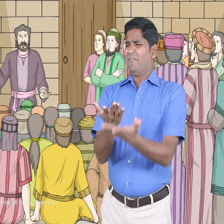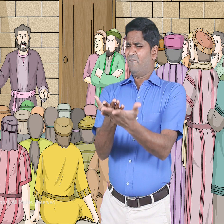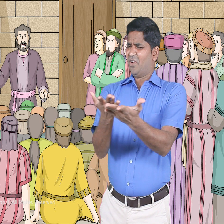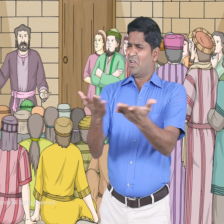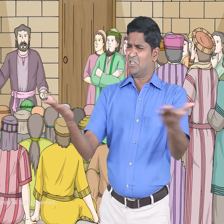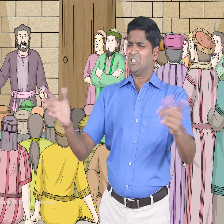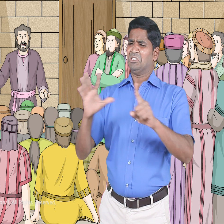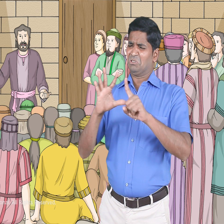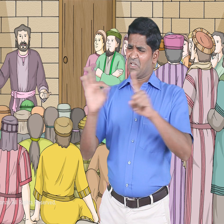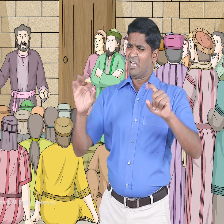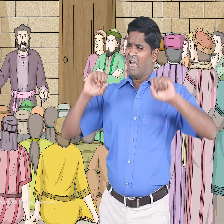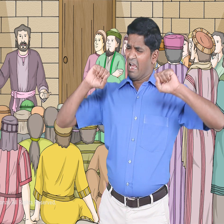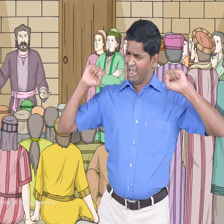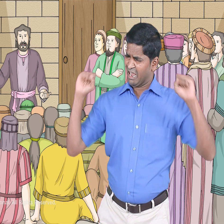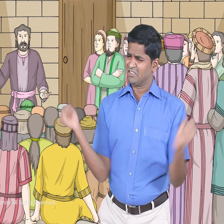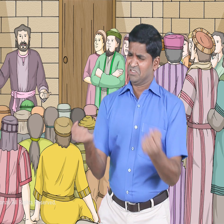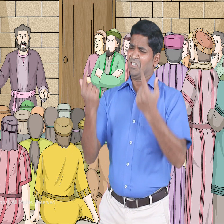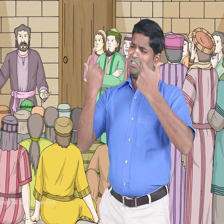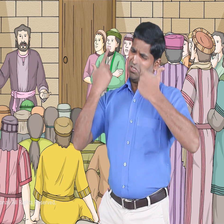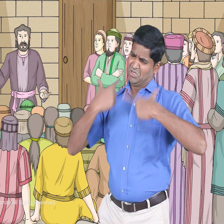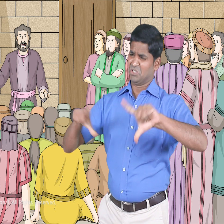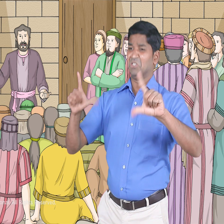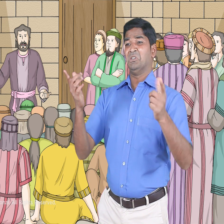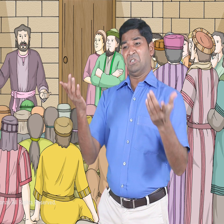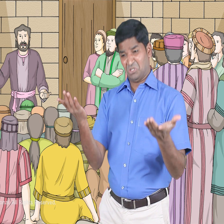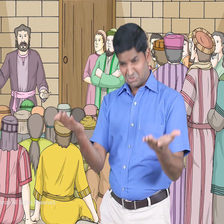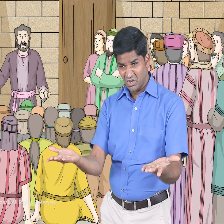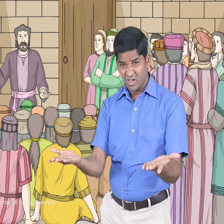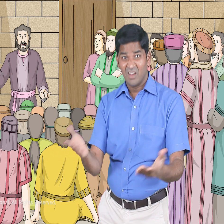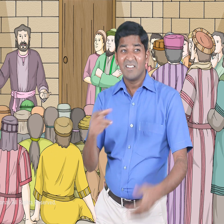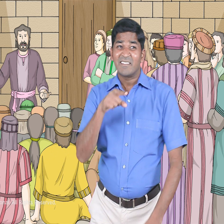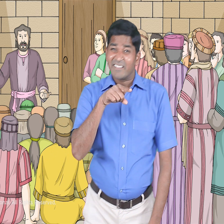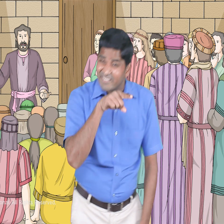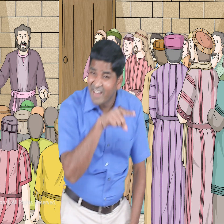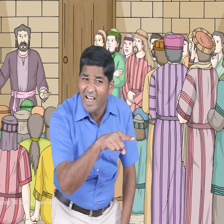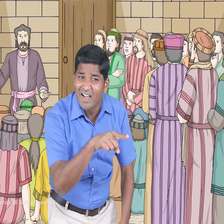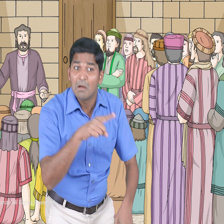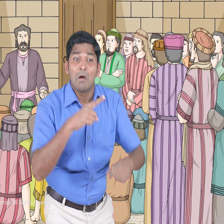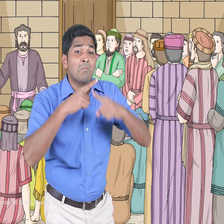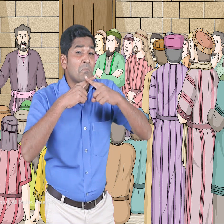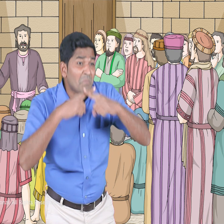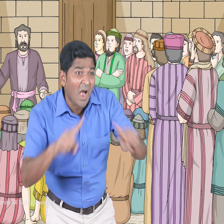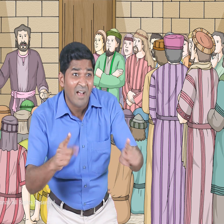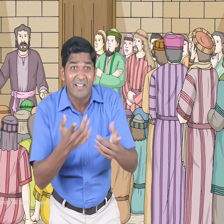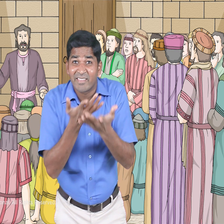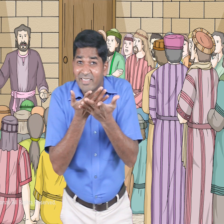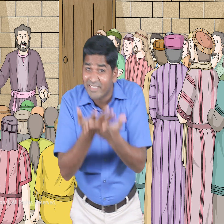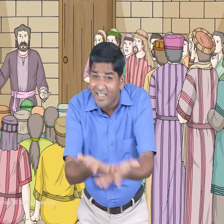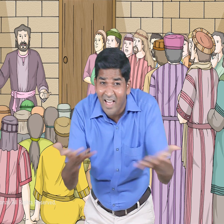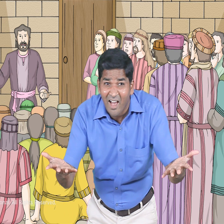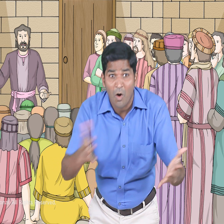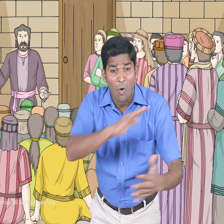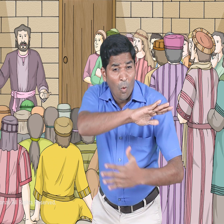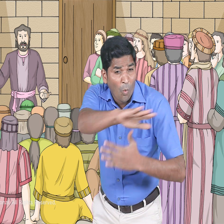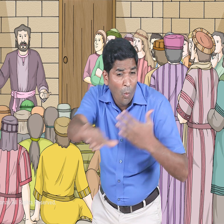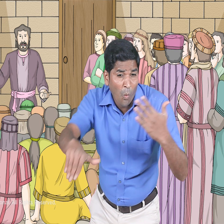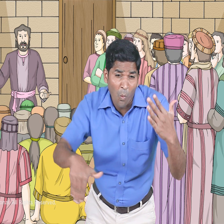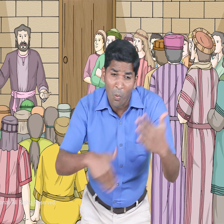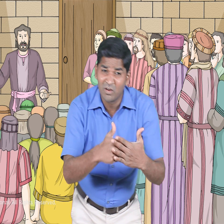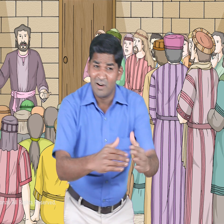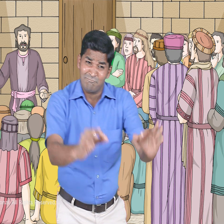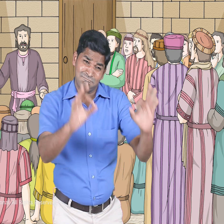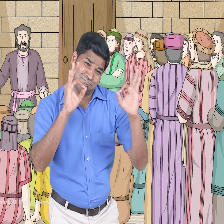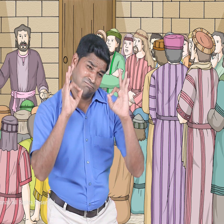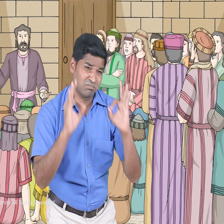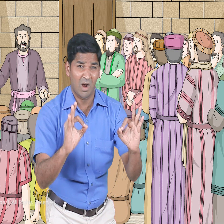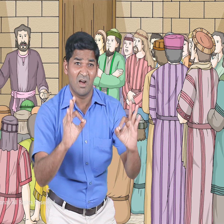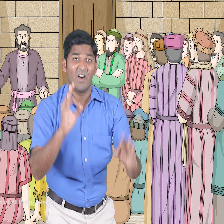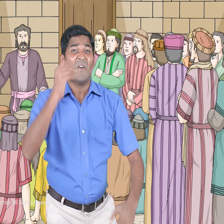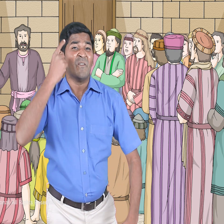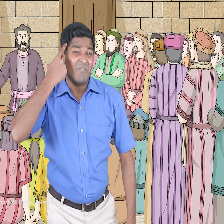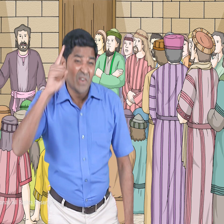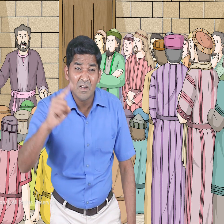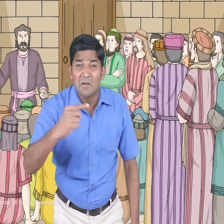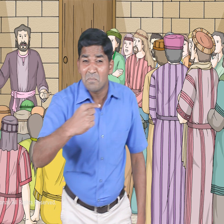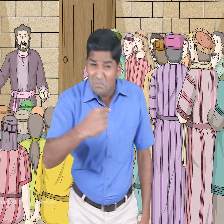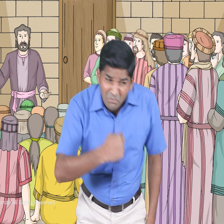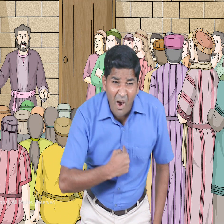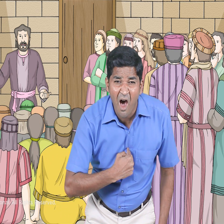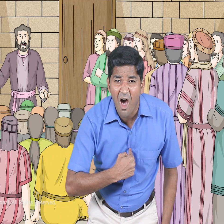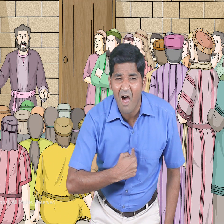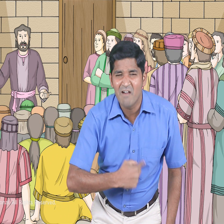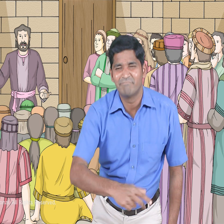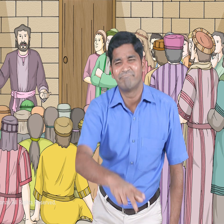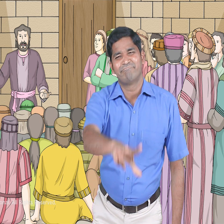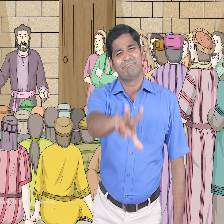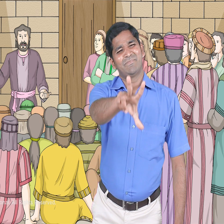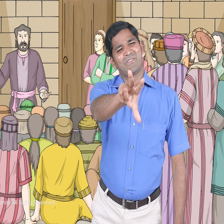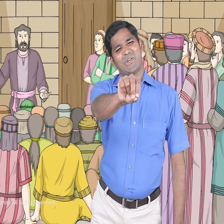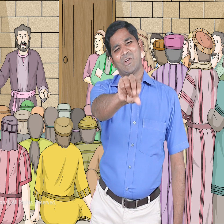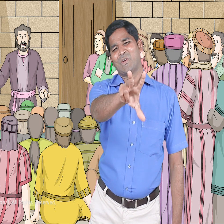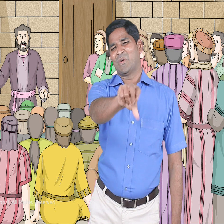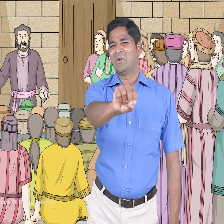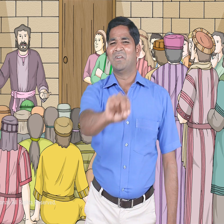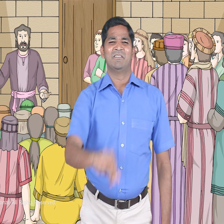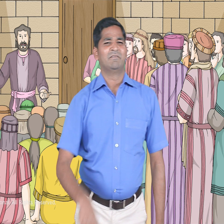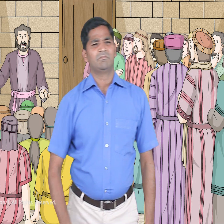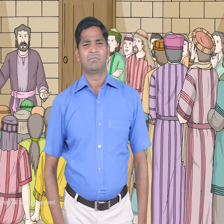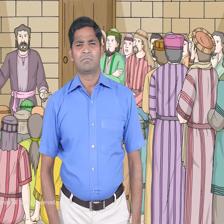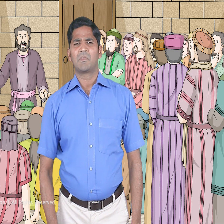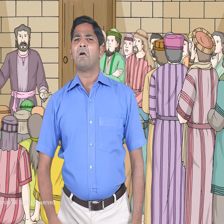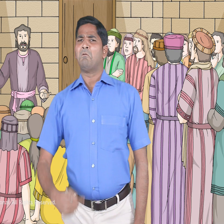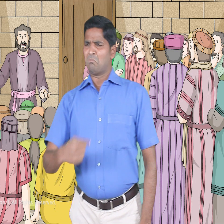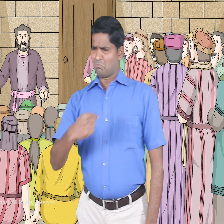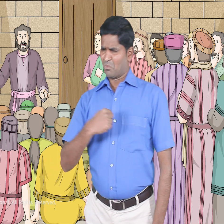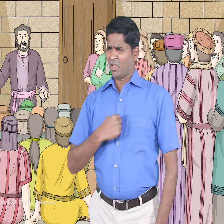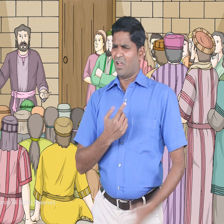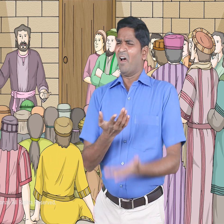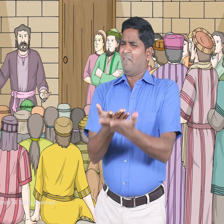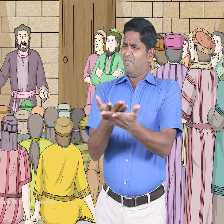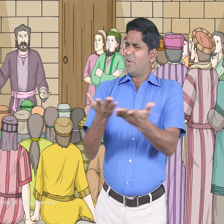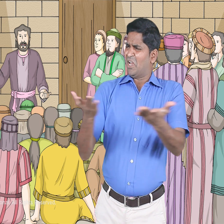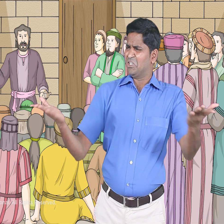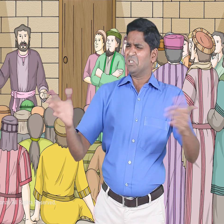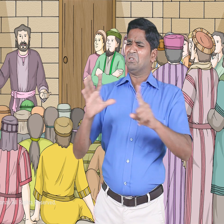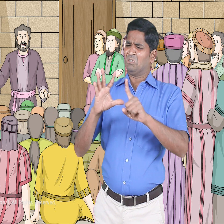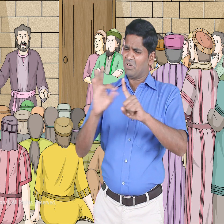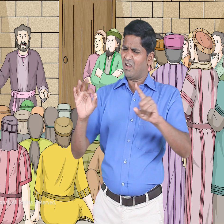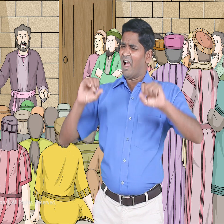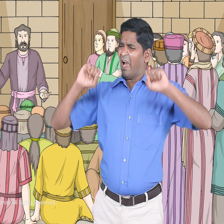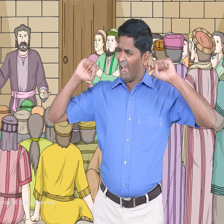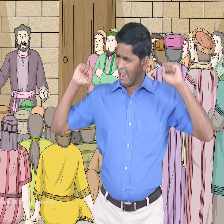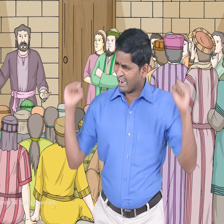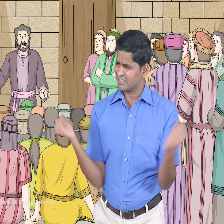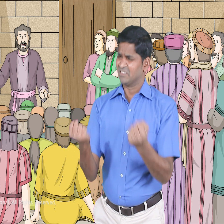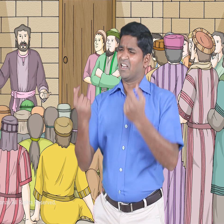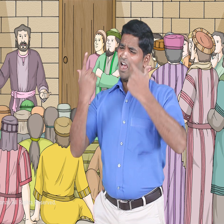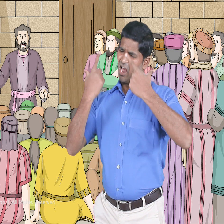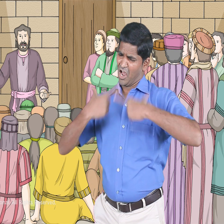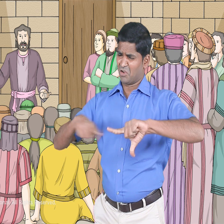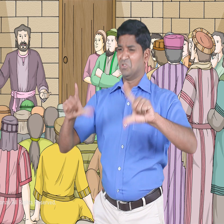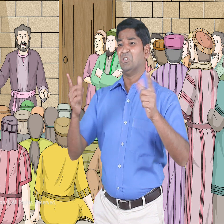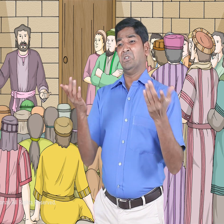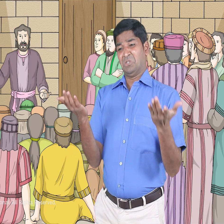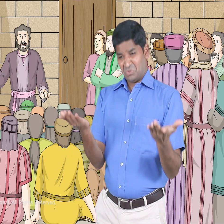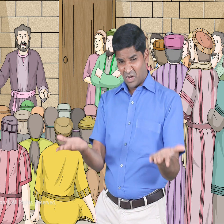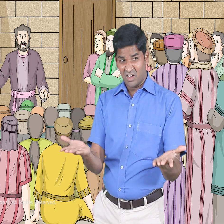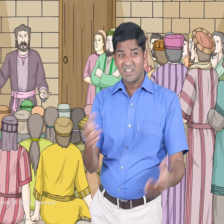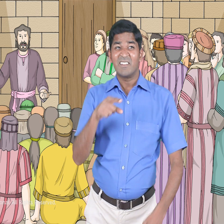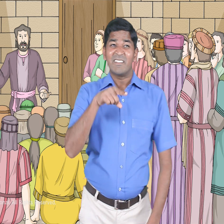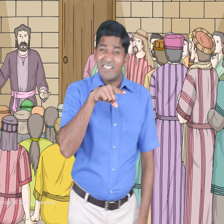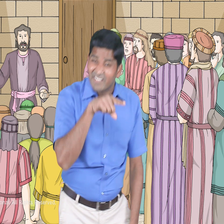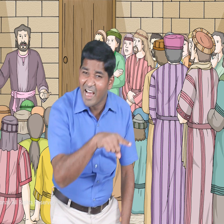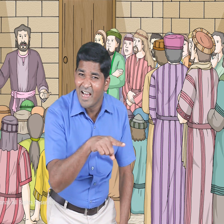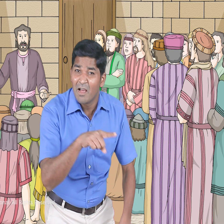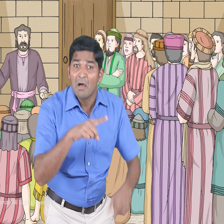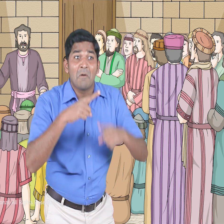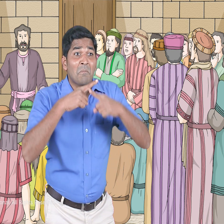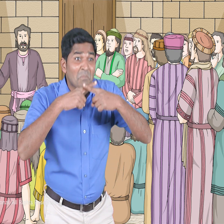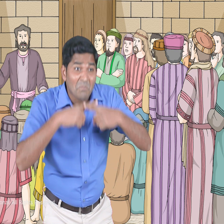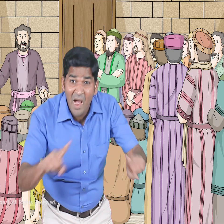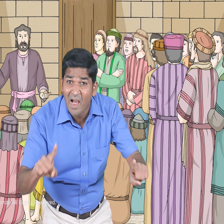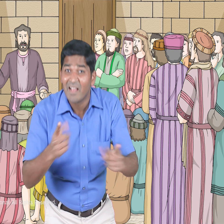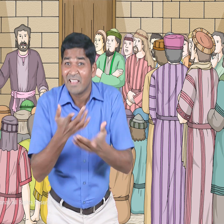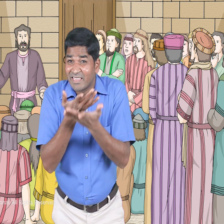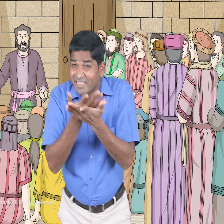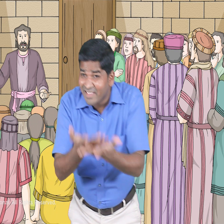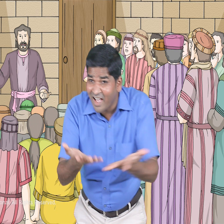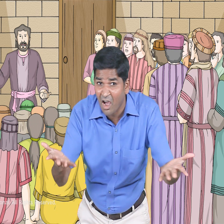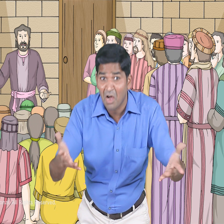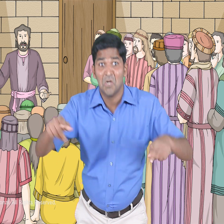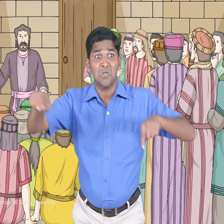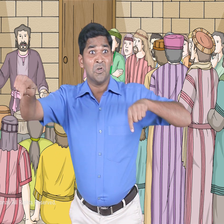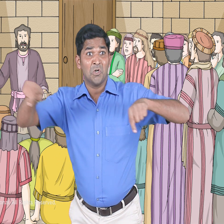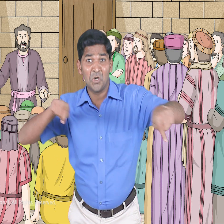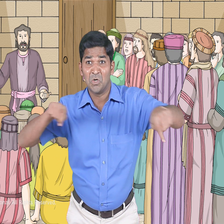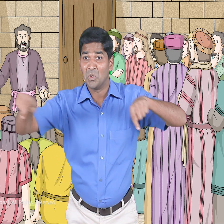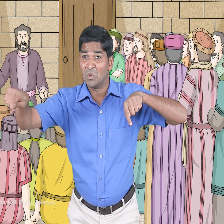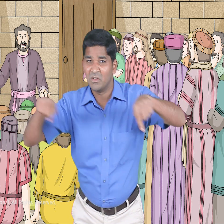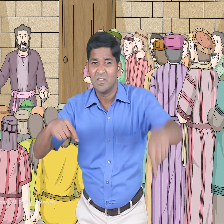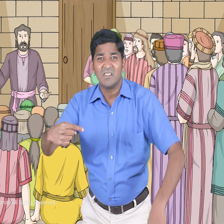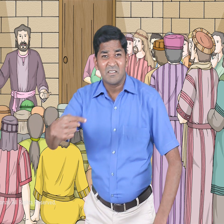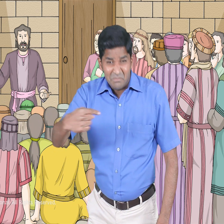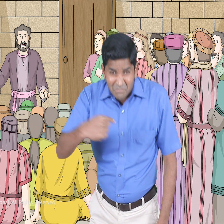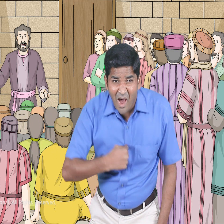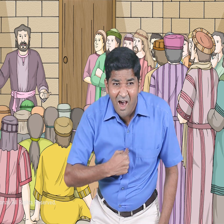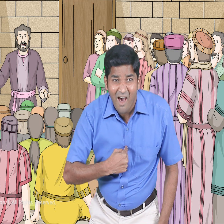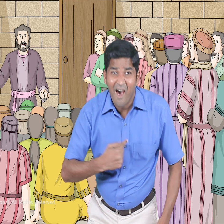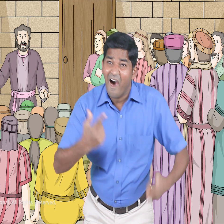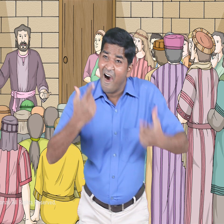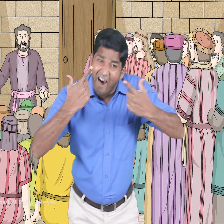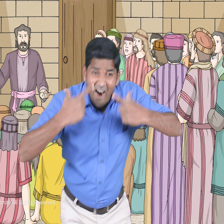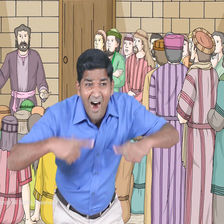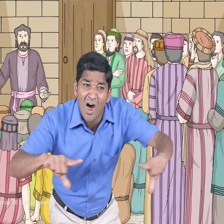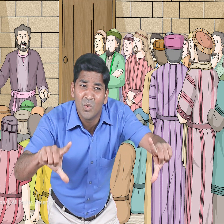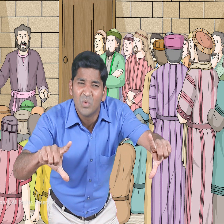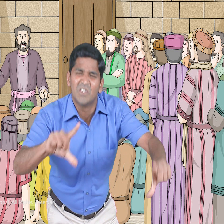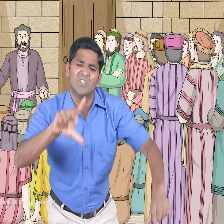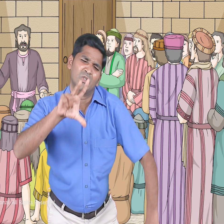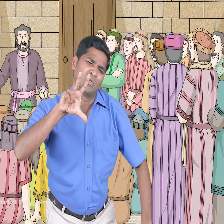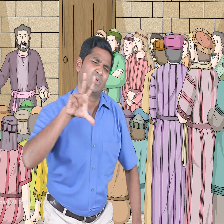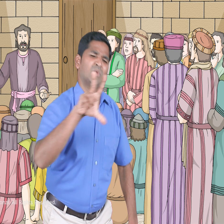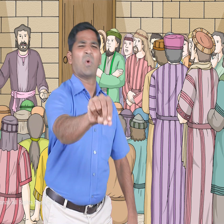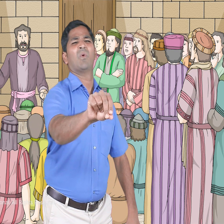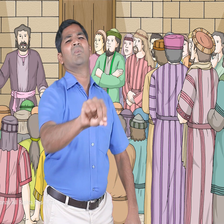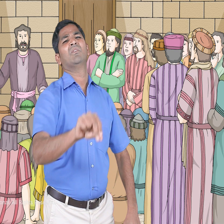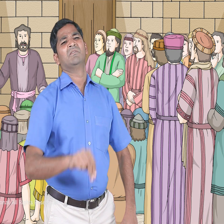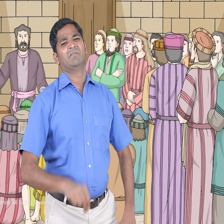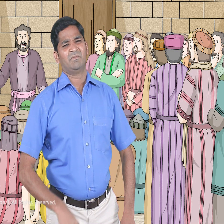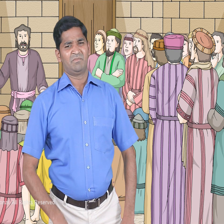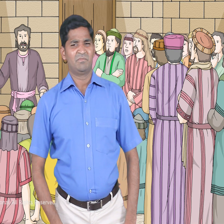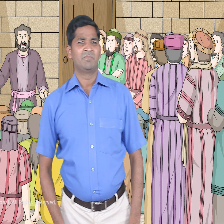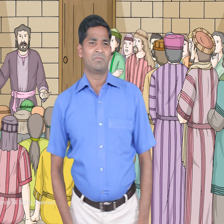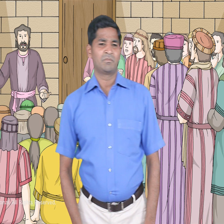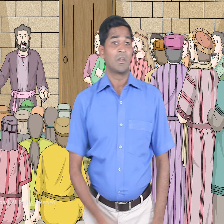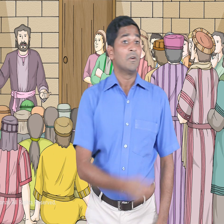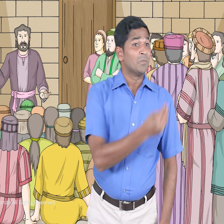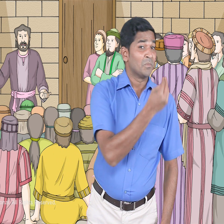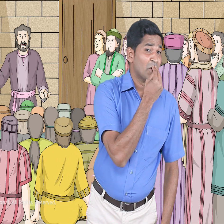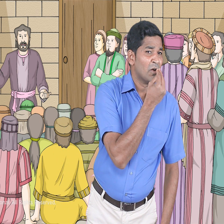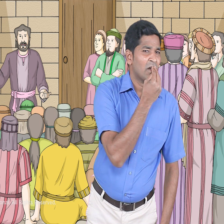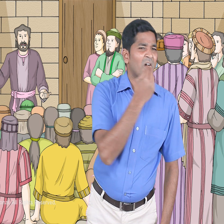“Everything is permissible for me,” but I will not be mastered by anything.